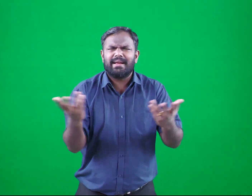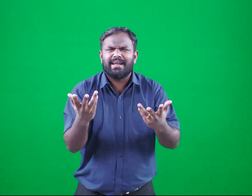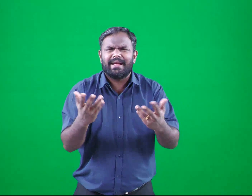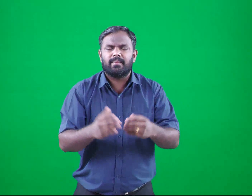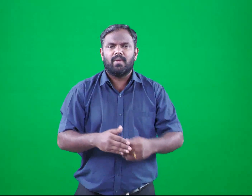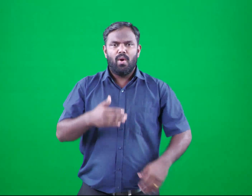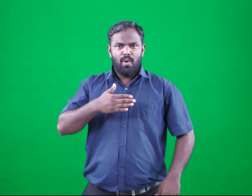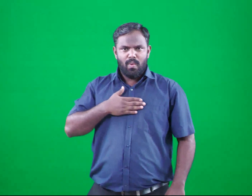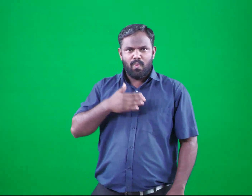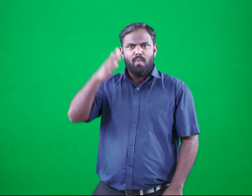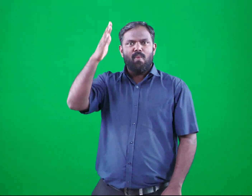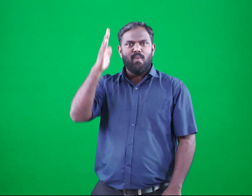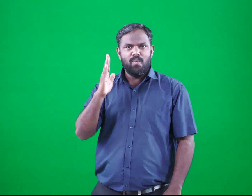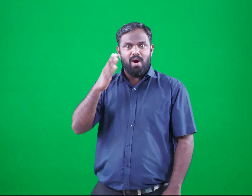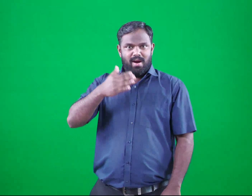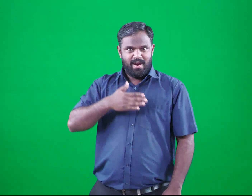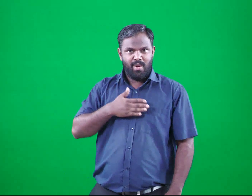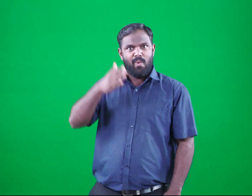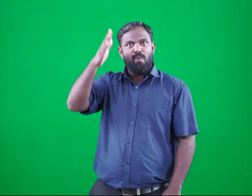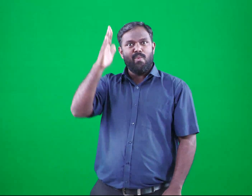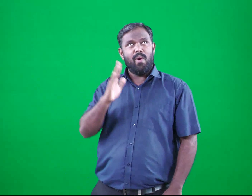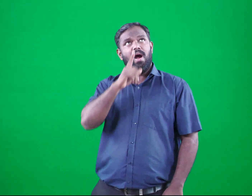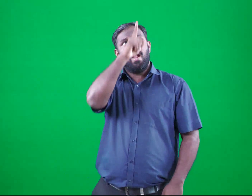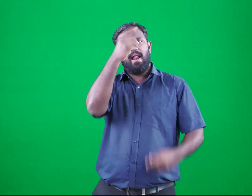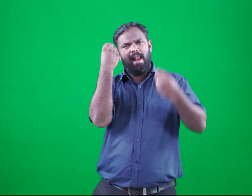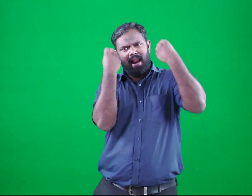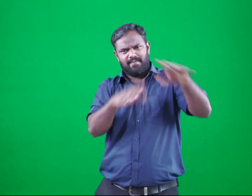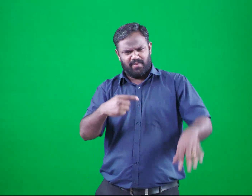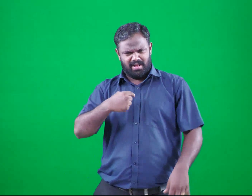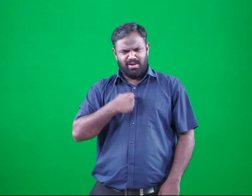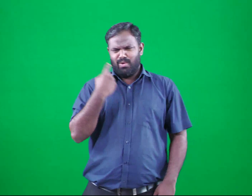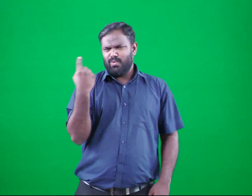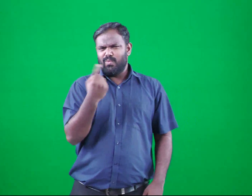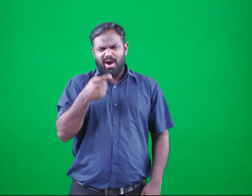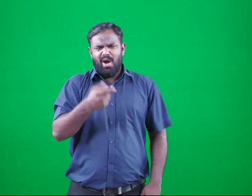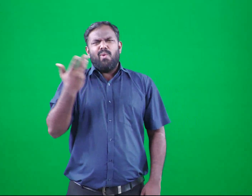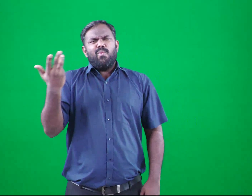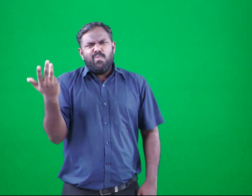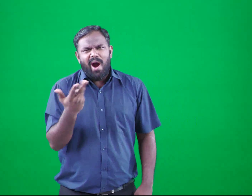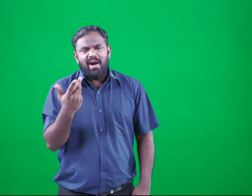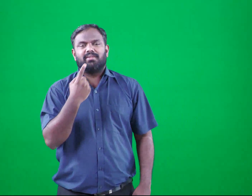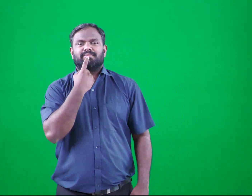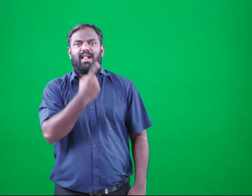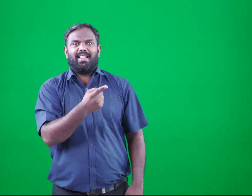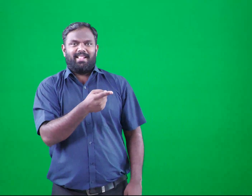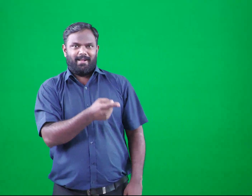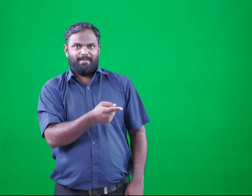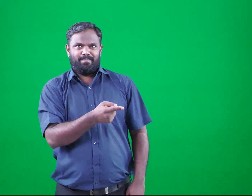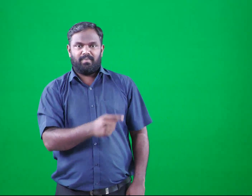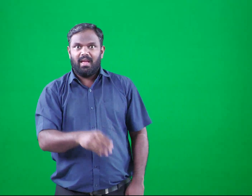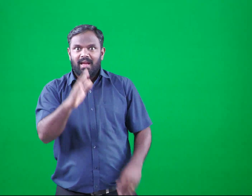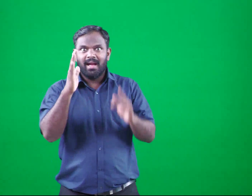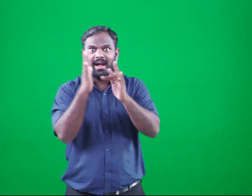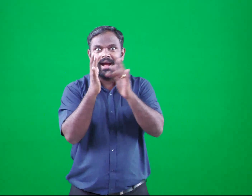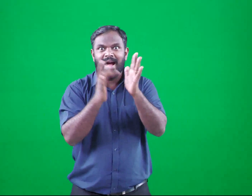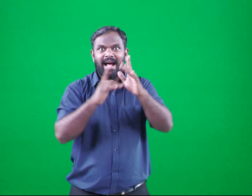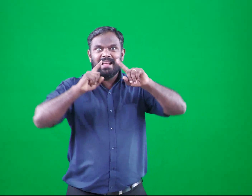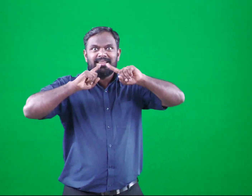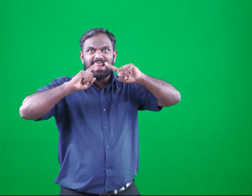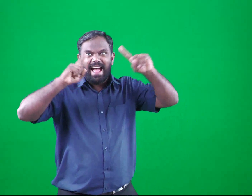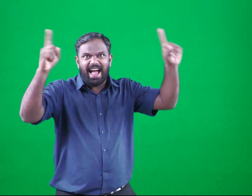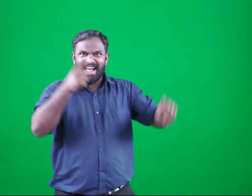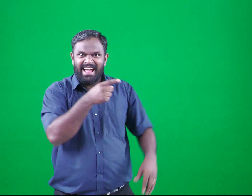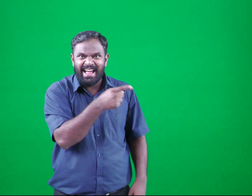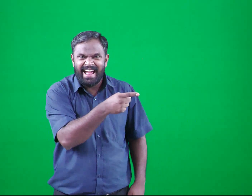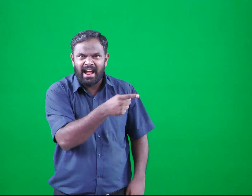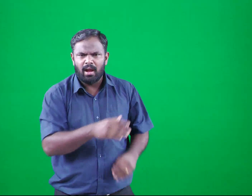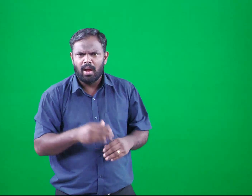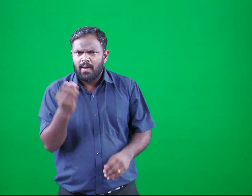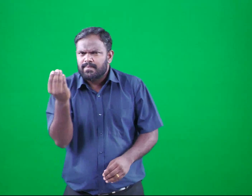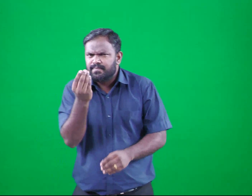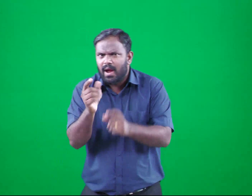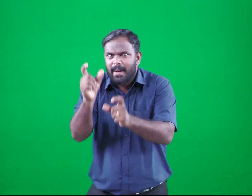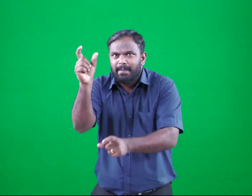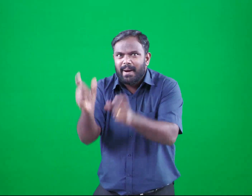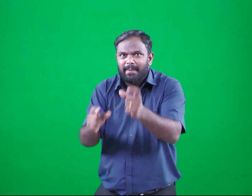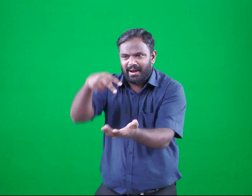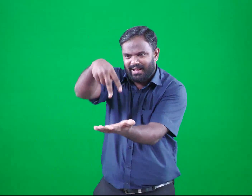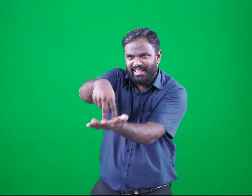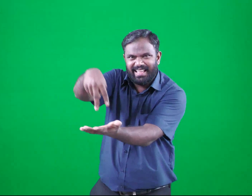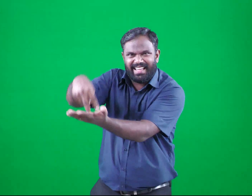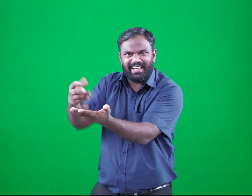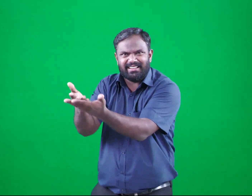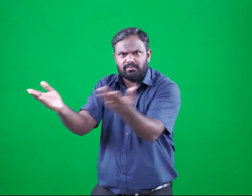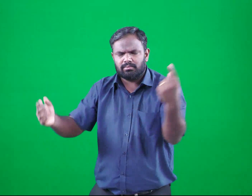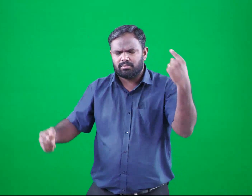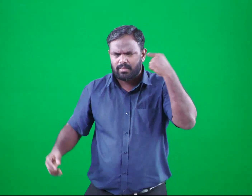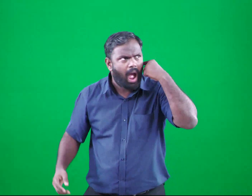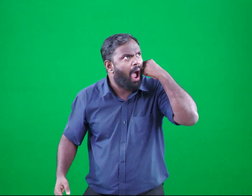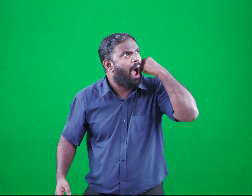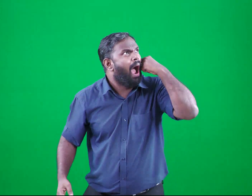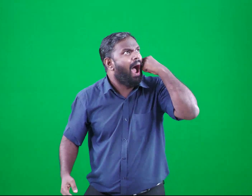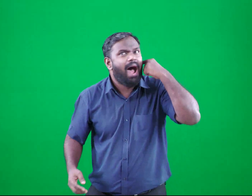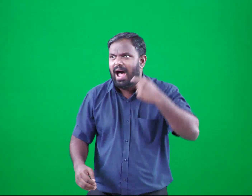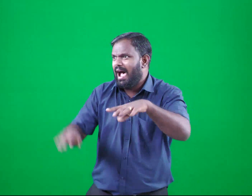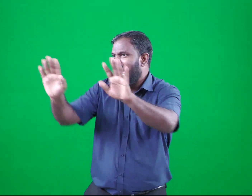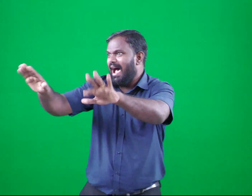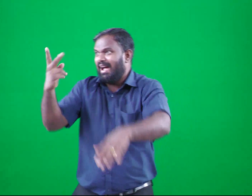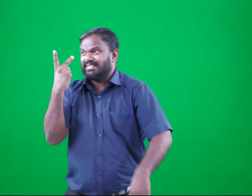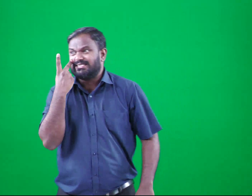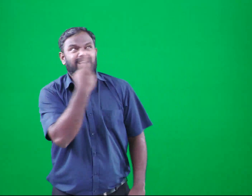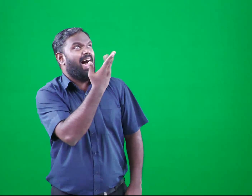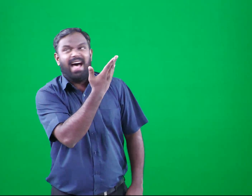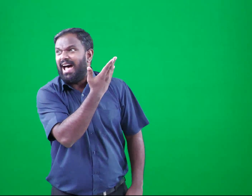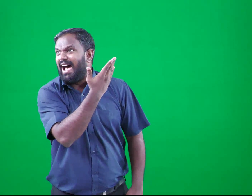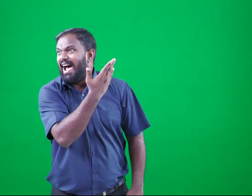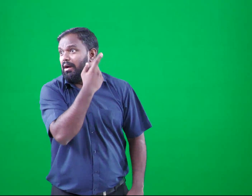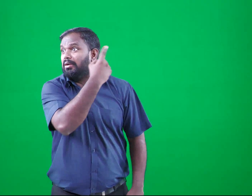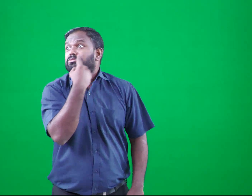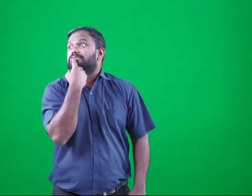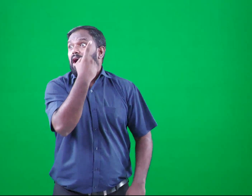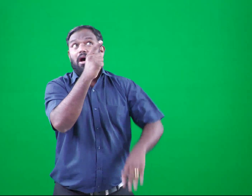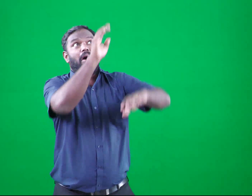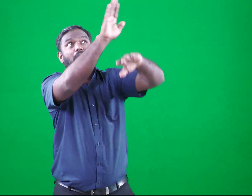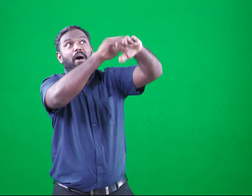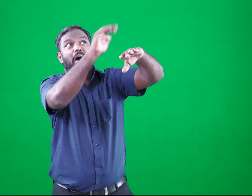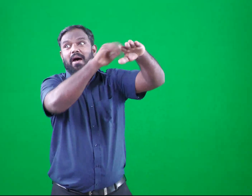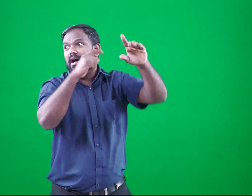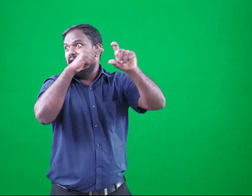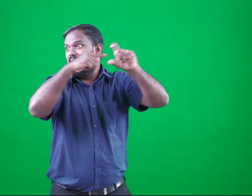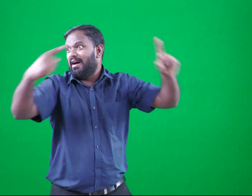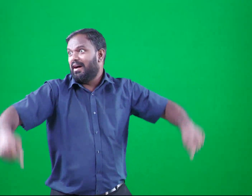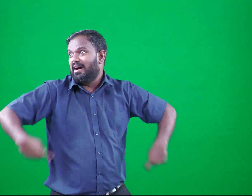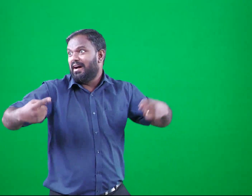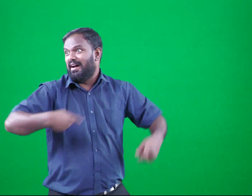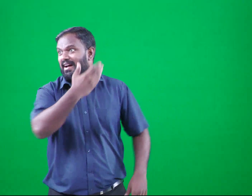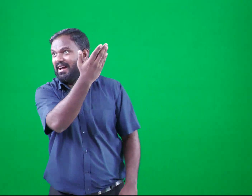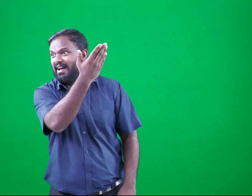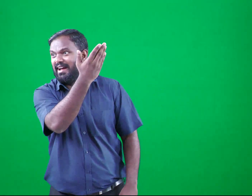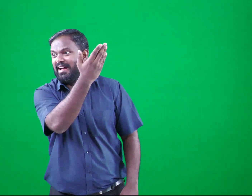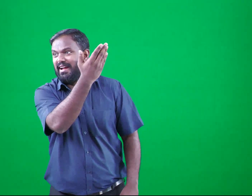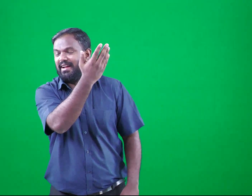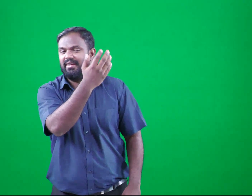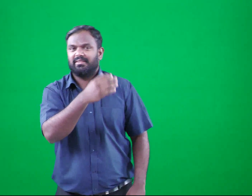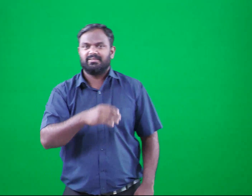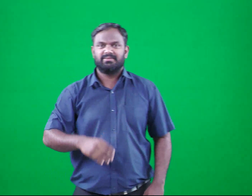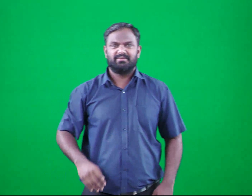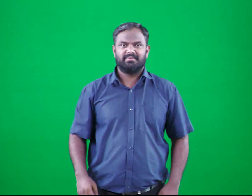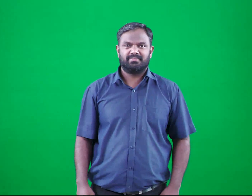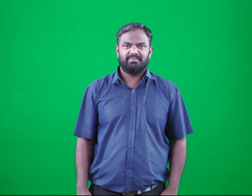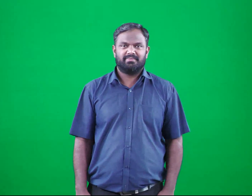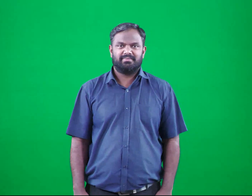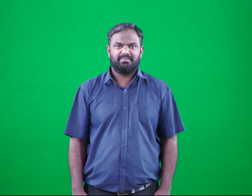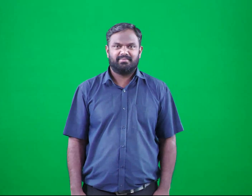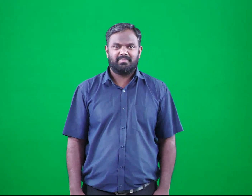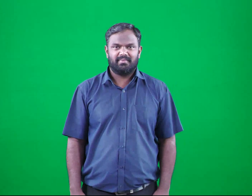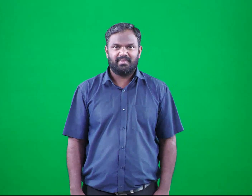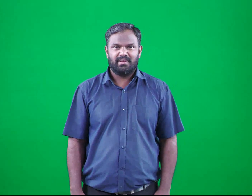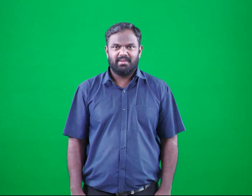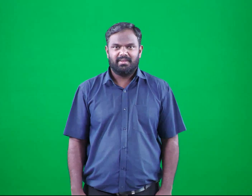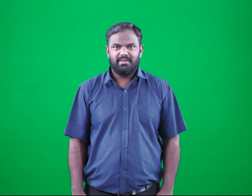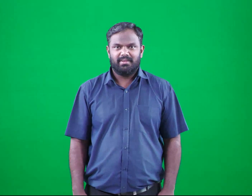When some of those standing nearby heard this, they said, "Behold, He is calling Elijah."